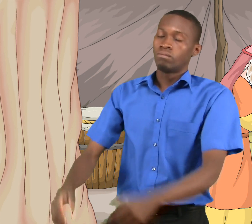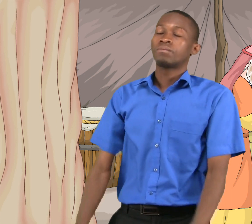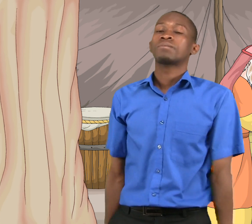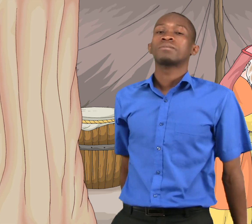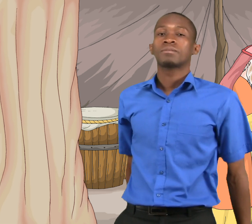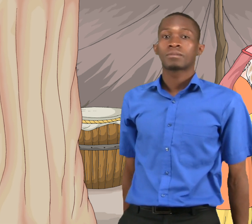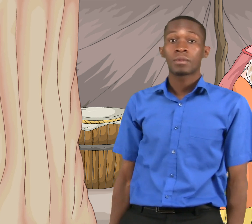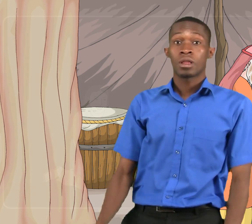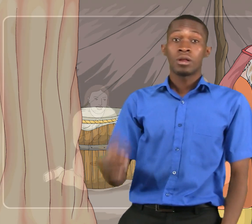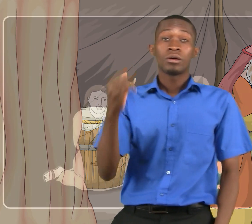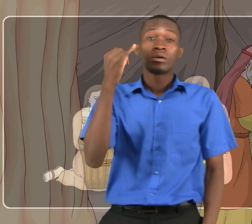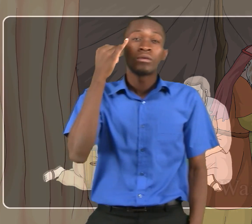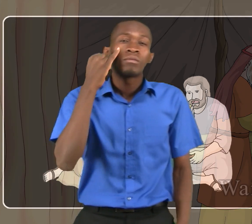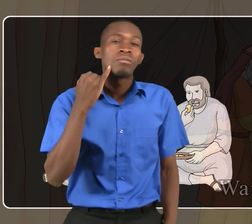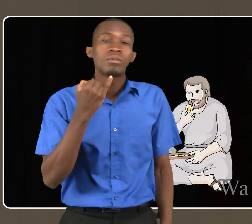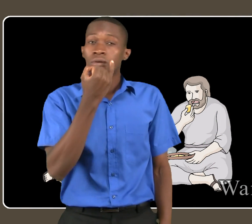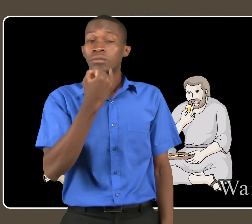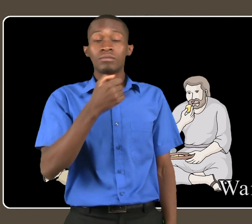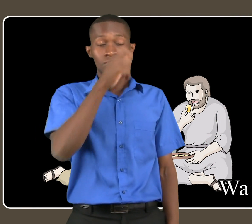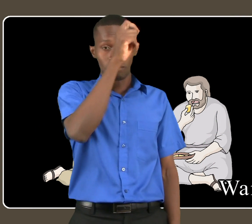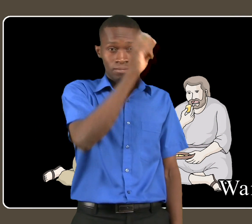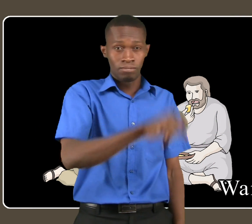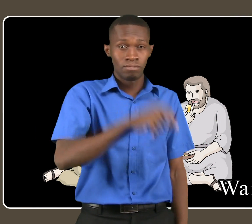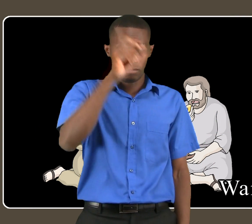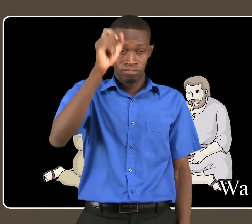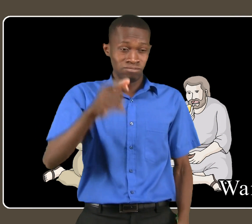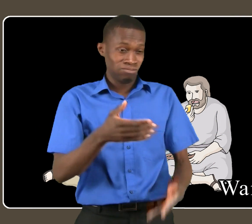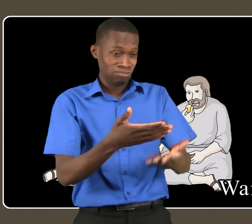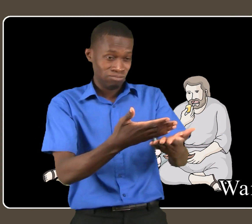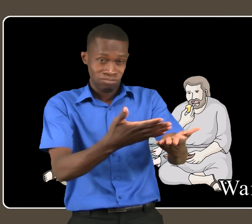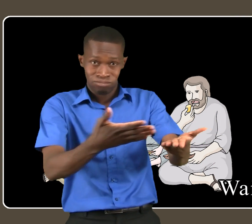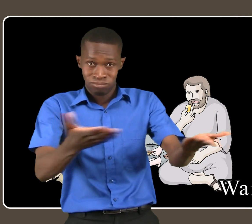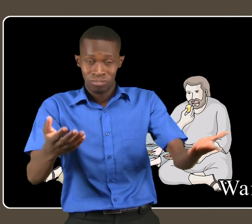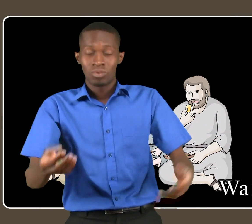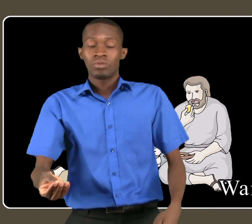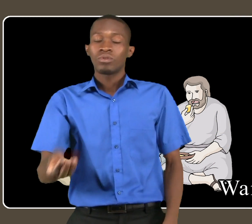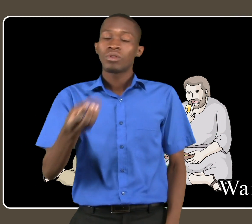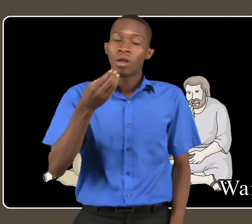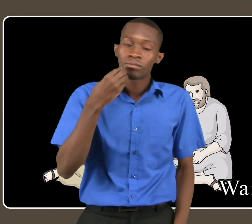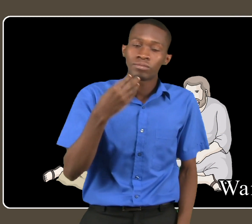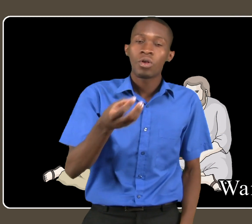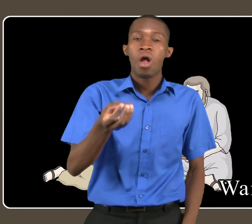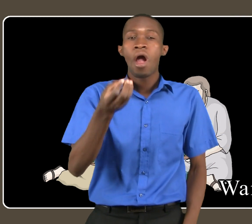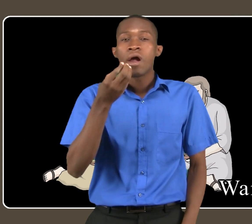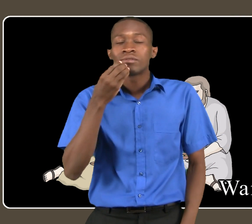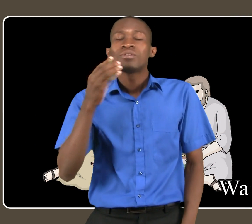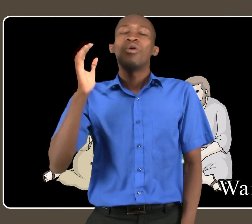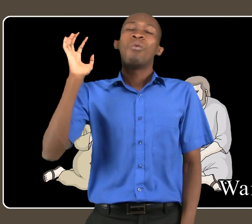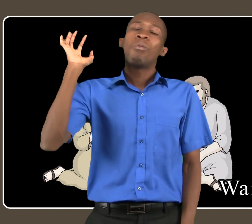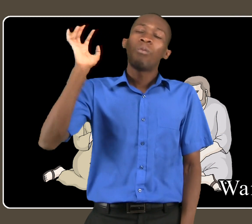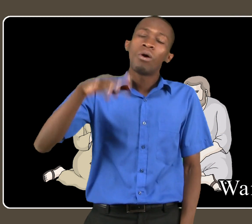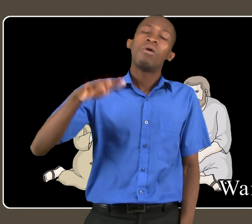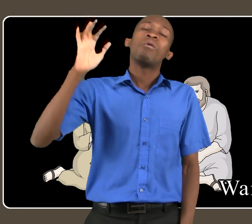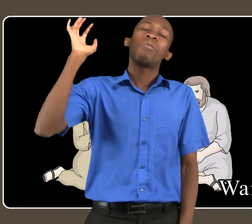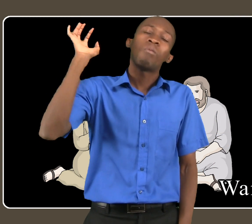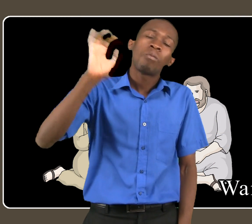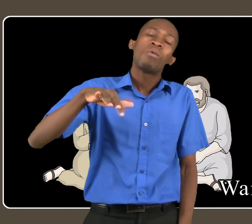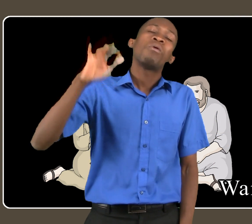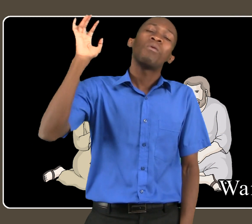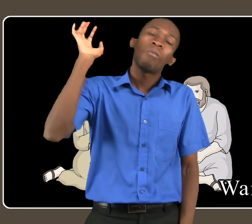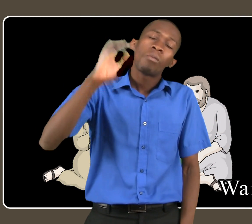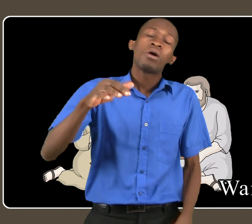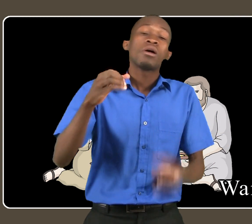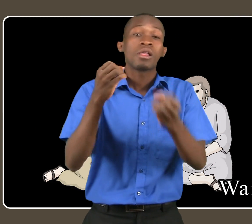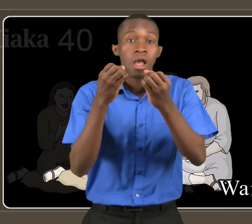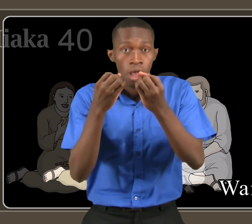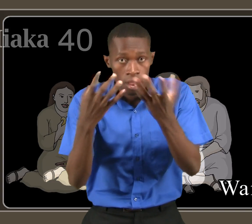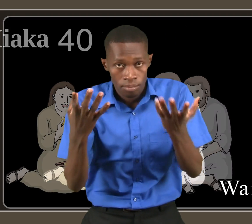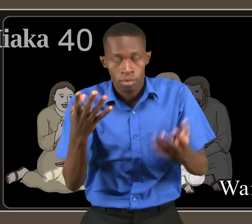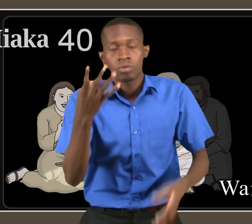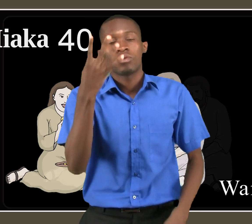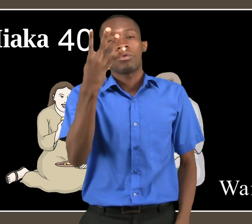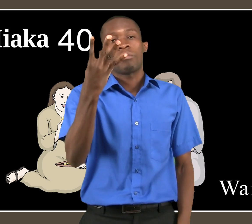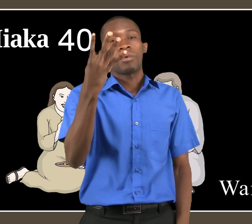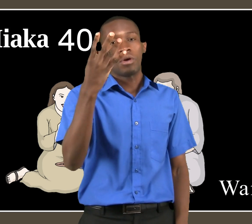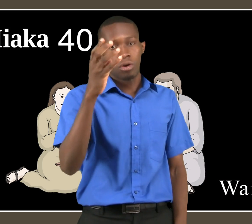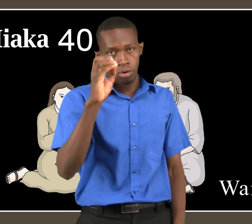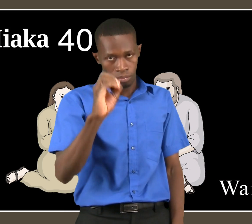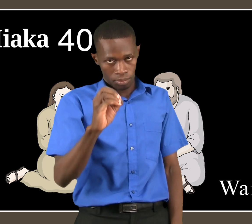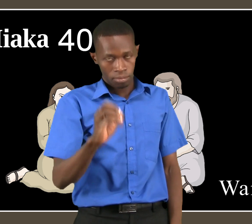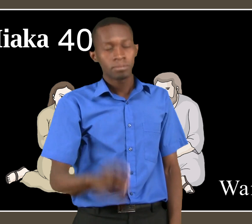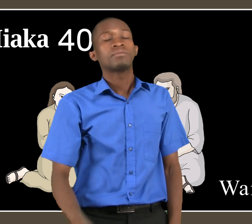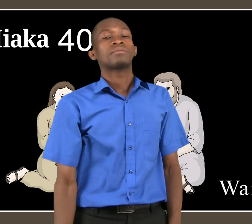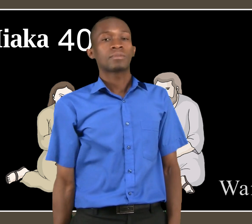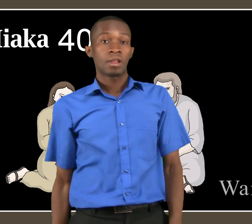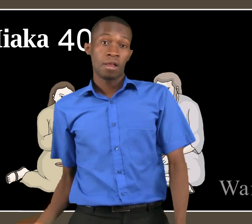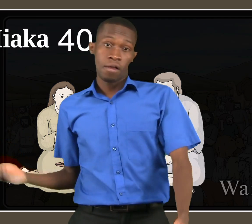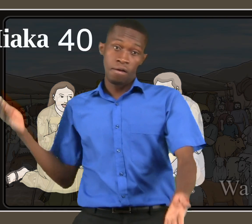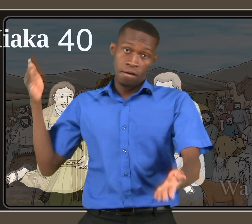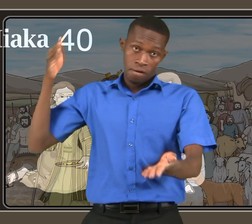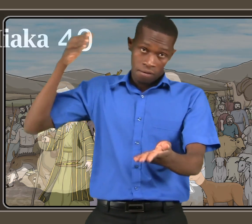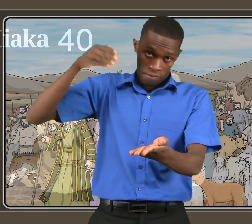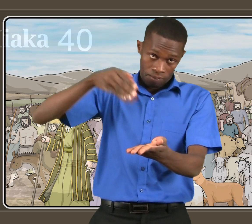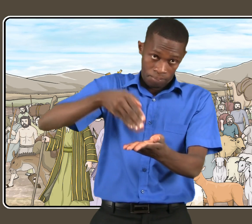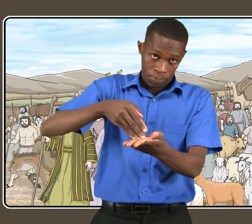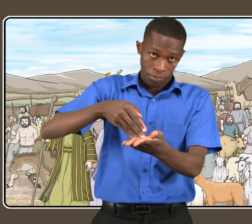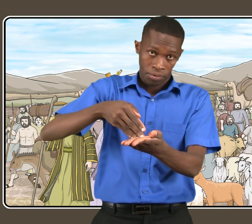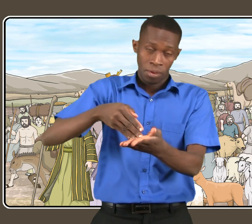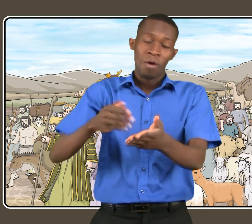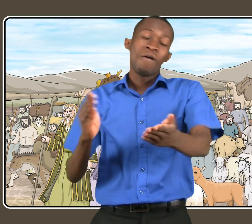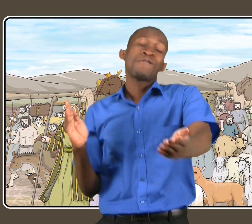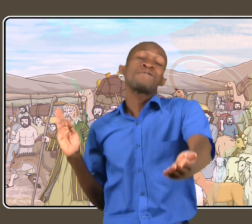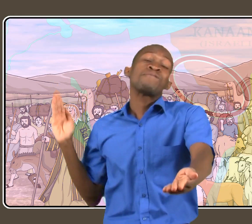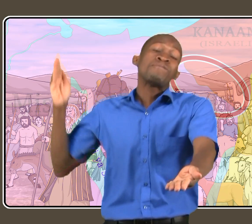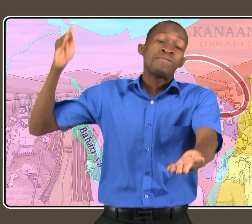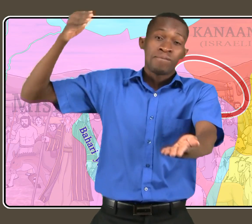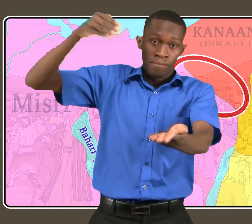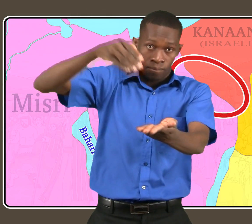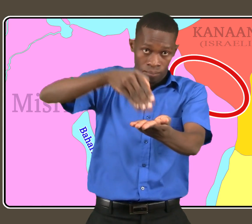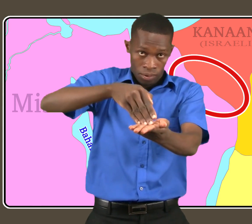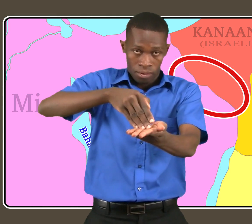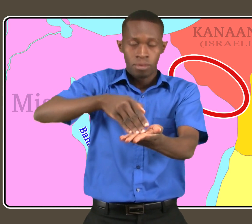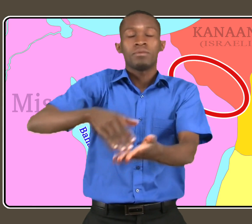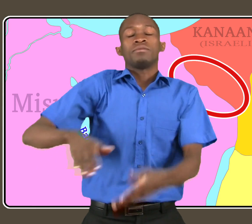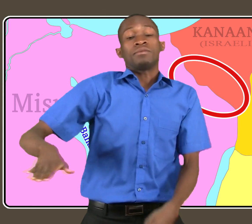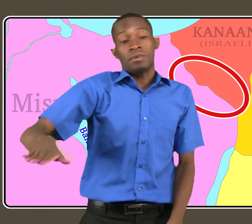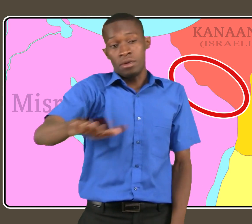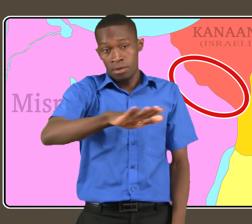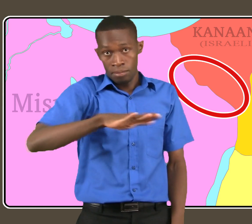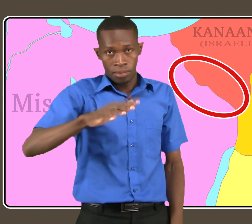The Israelites ate manna forty years, until they came to a land where they could settle;